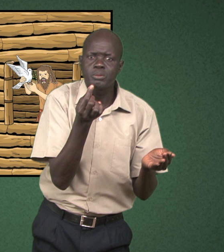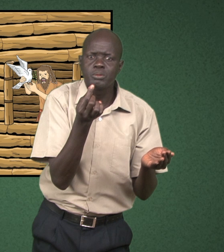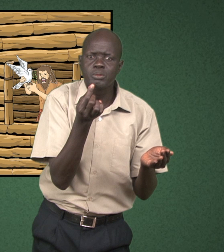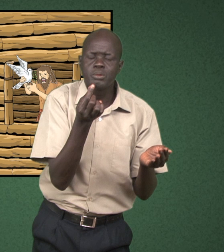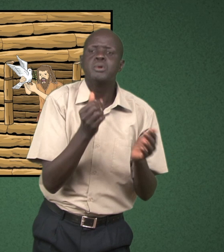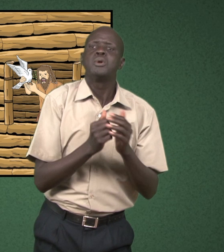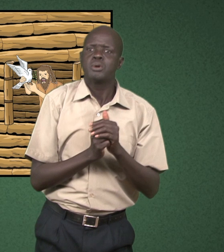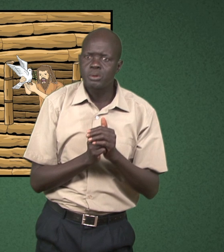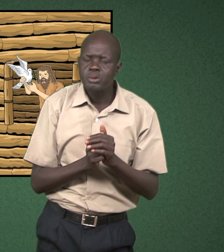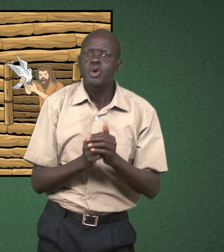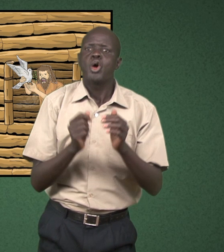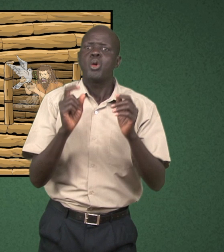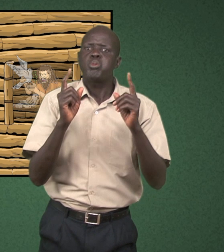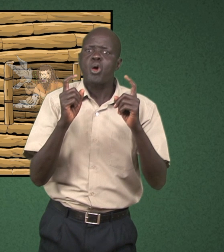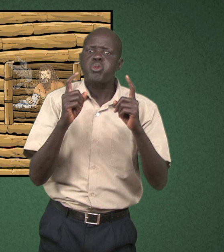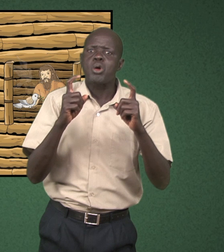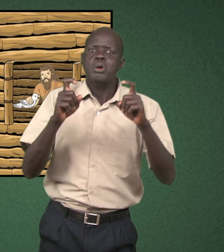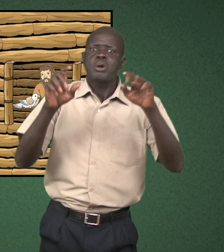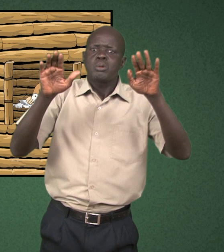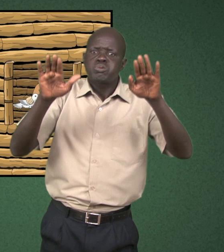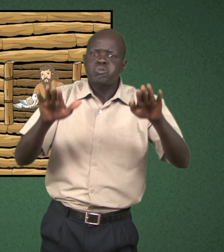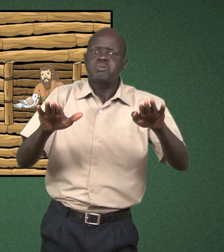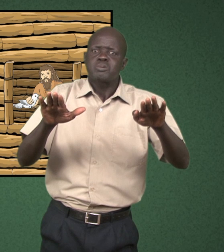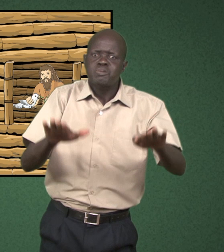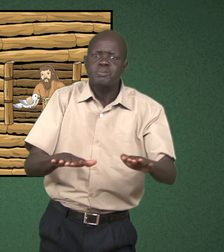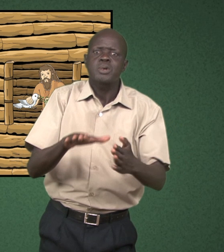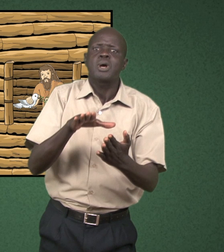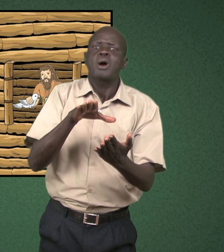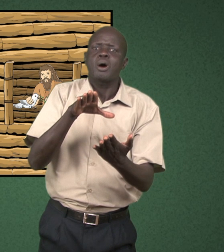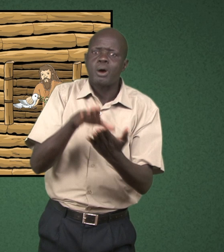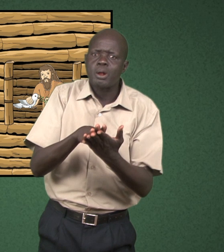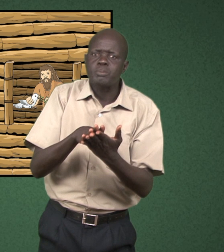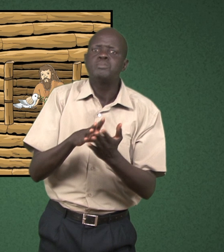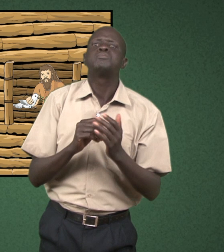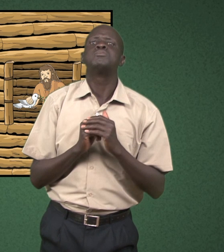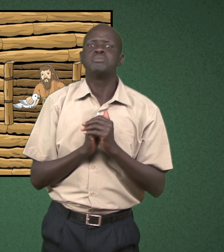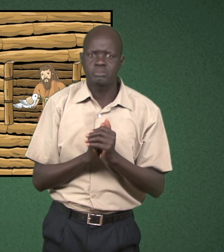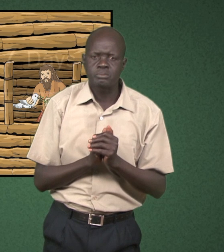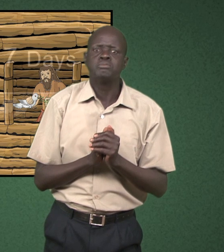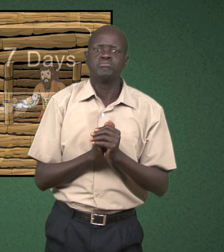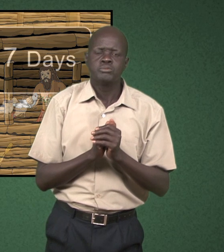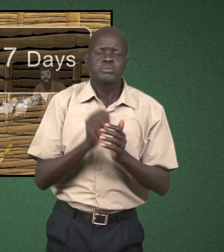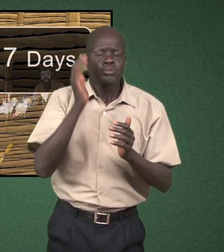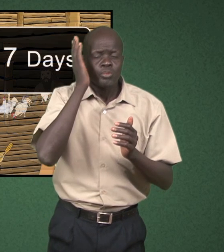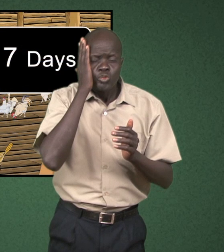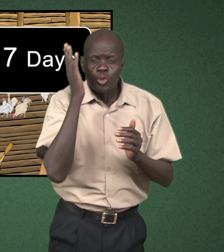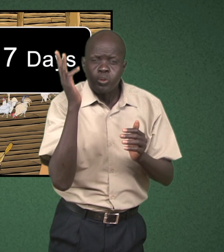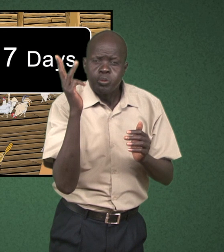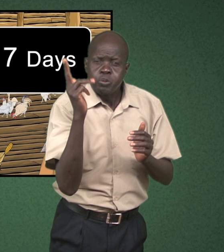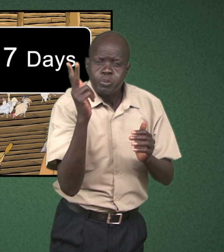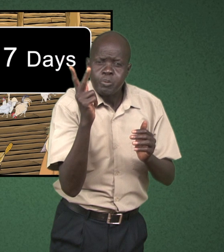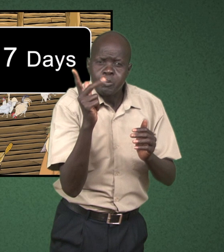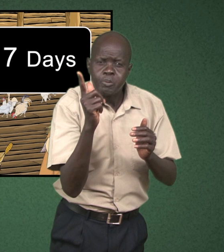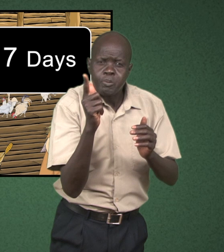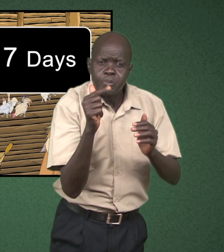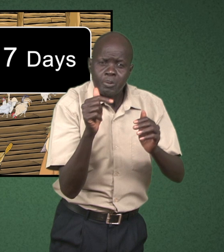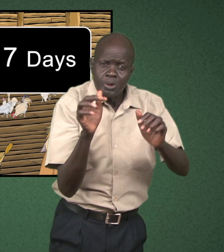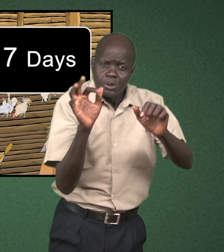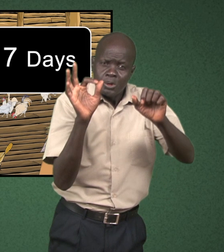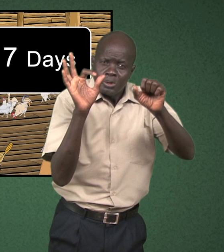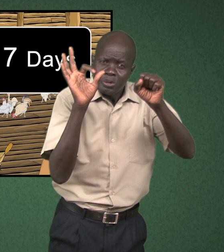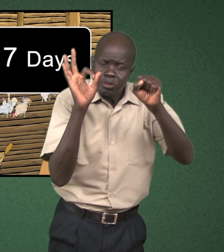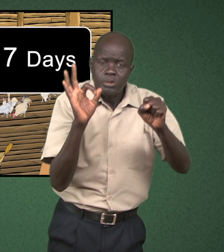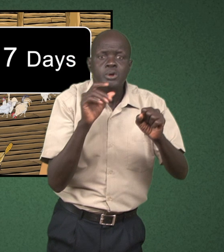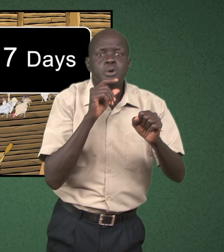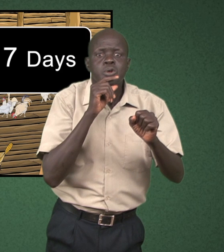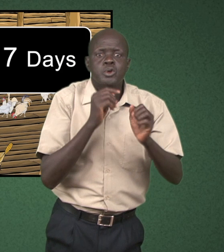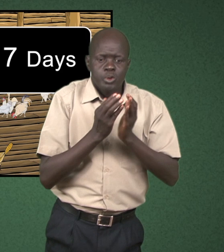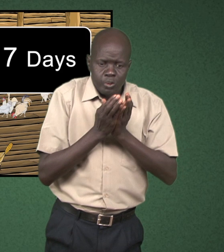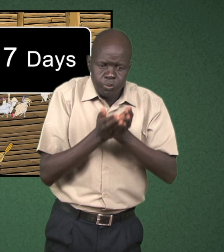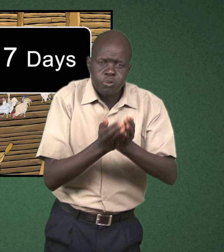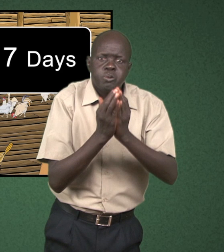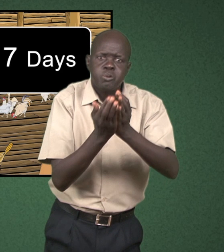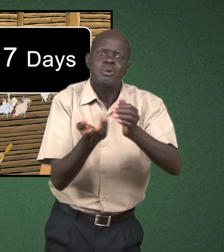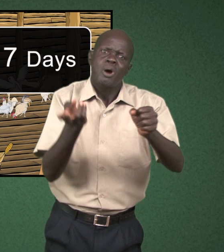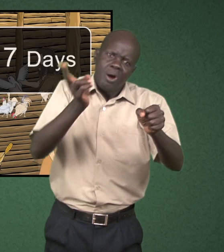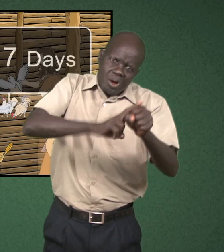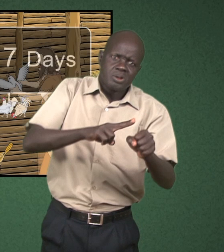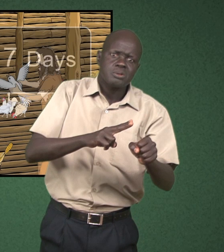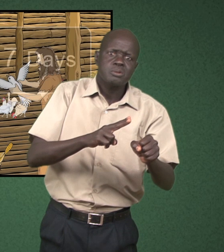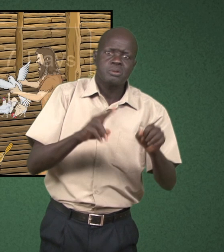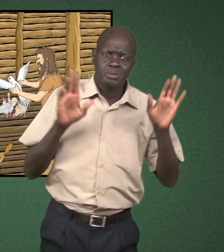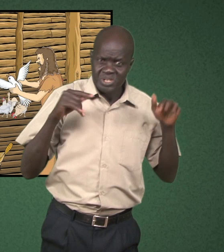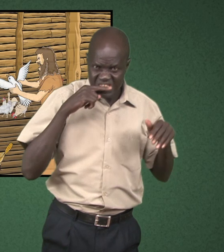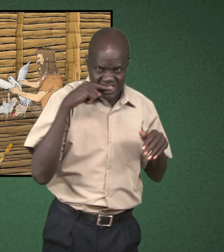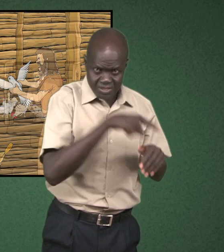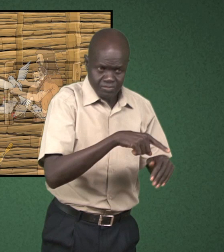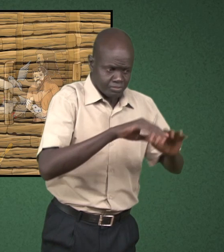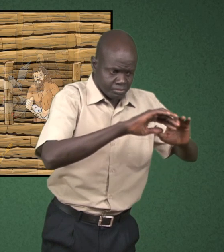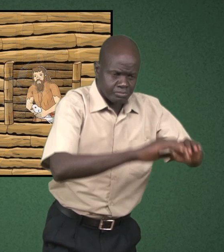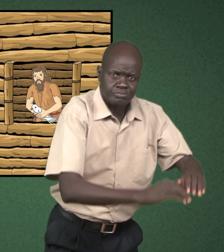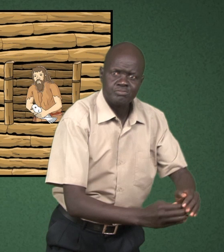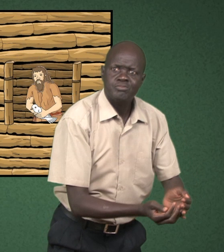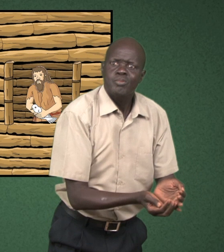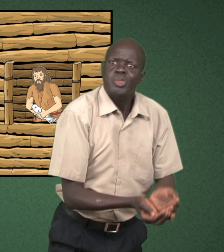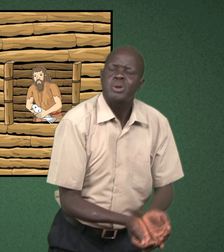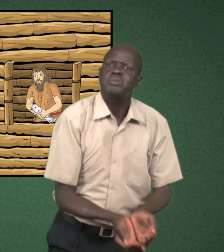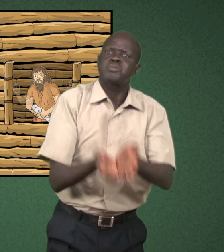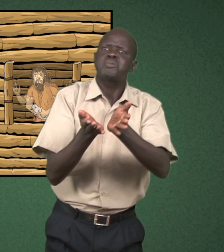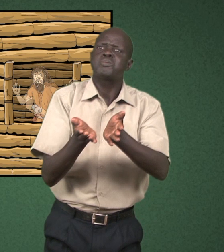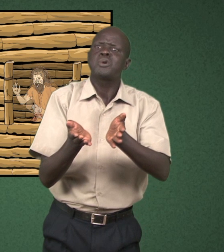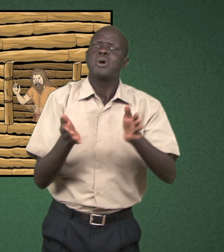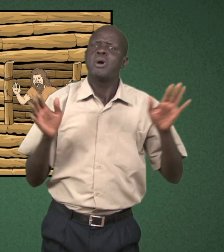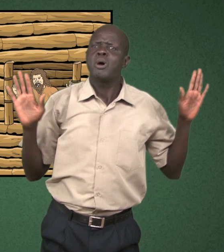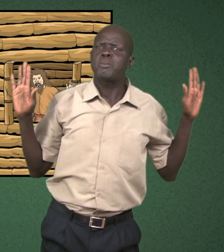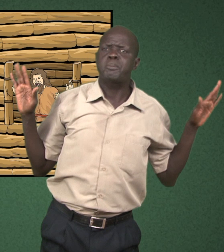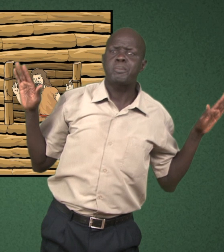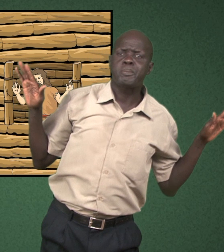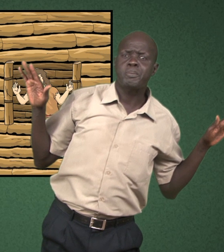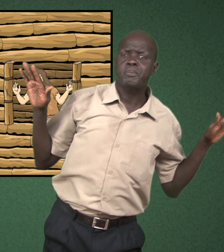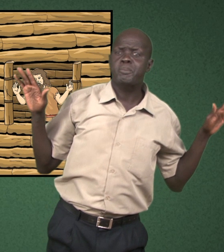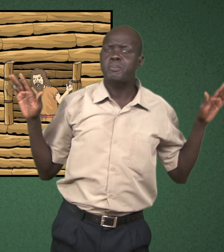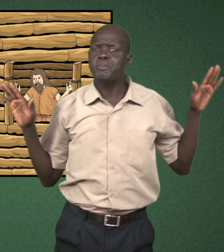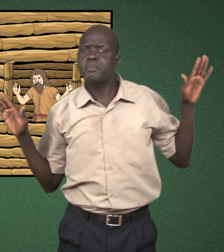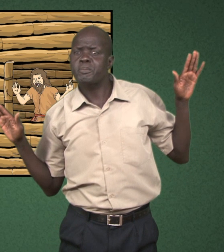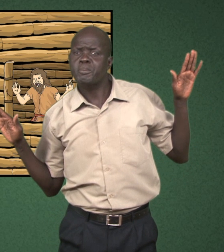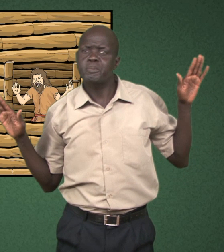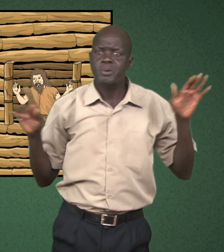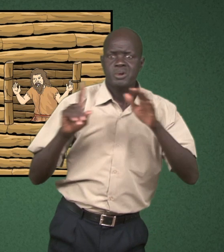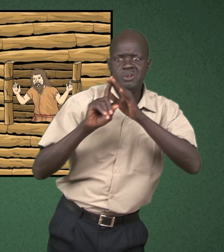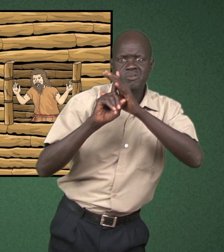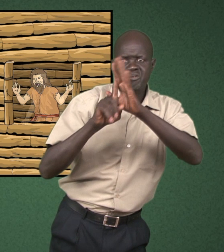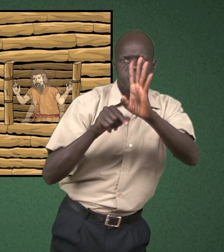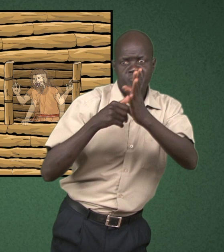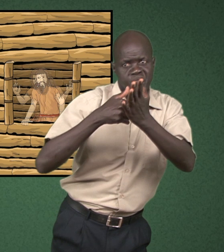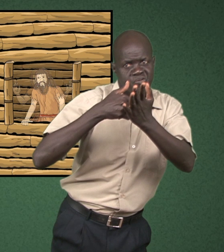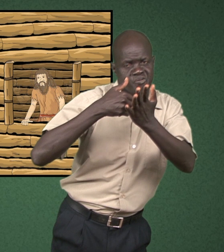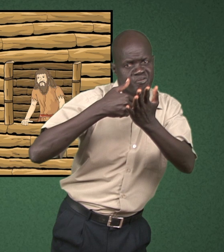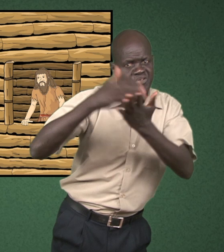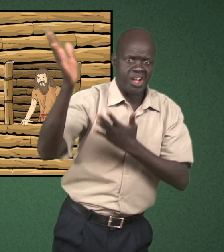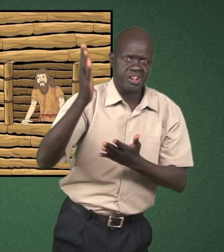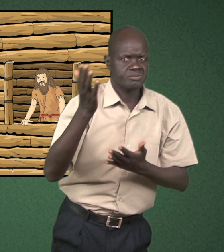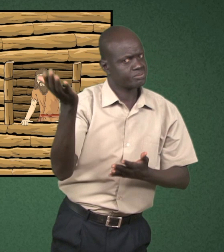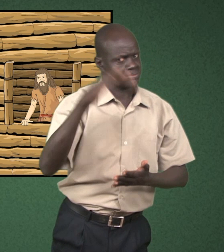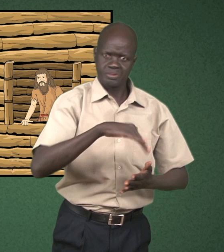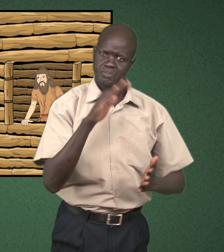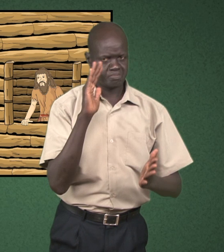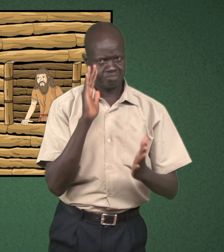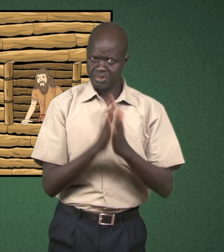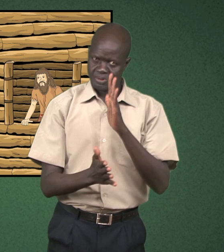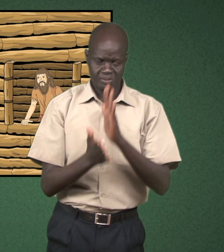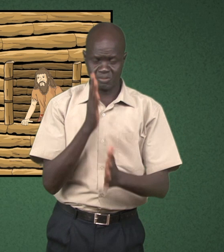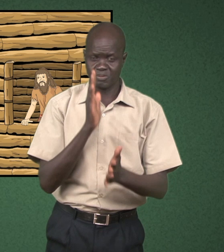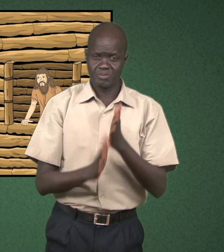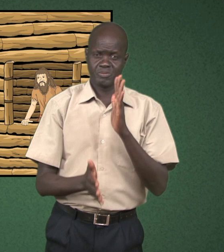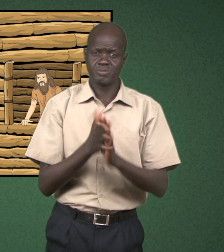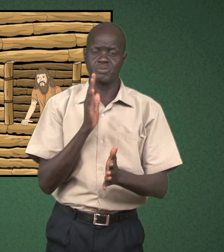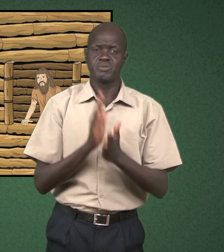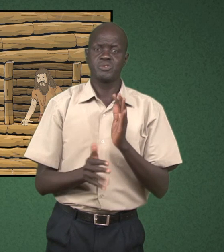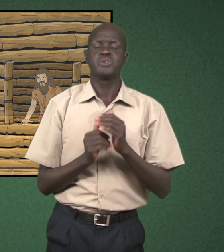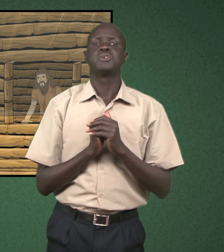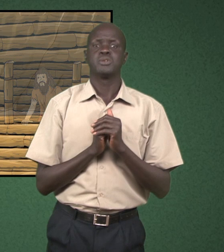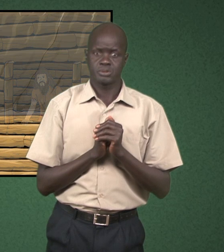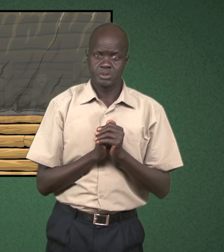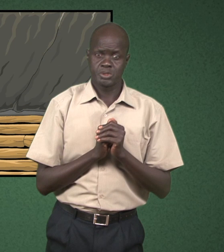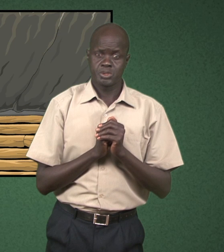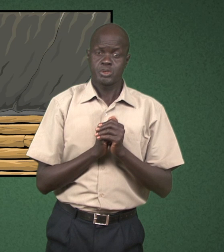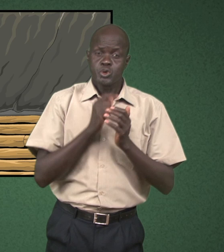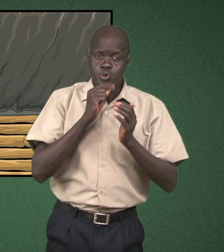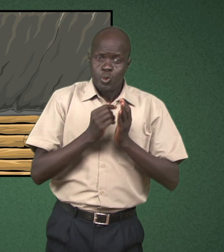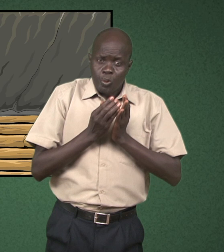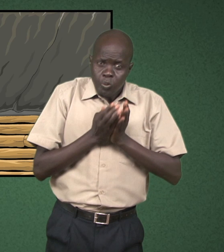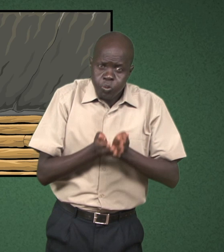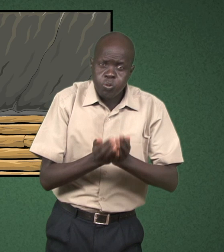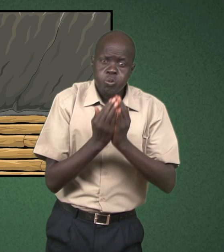So Noah knew that the waters had receded from the earth. And Noah waited seven more days and sent out the dove again, but this time she did not return to him. In Noah’s six hundred and first year, on the first day of the first month, the waters had dried up from the earth.